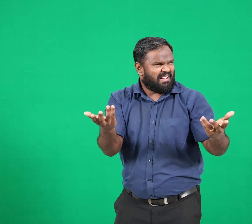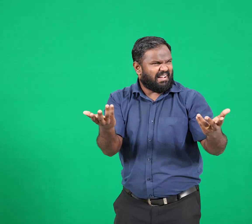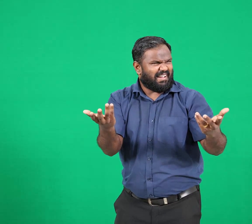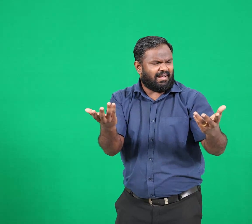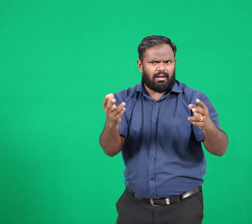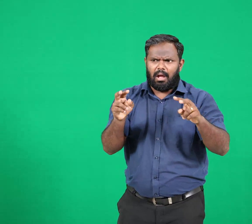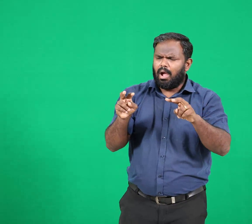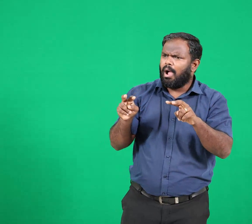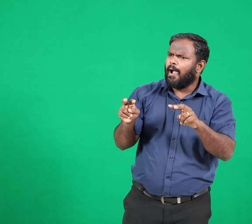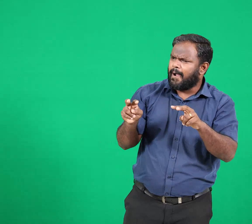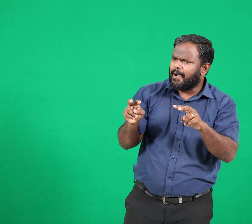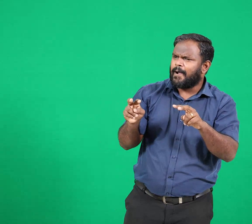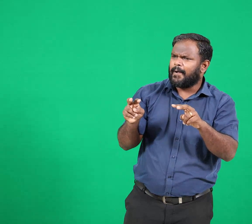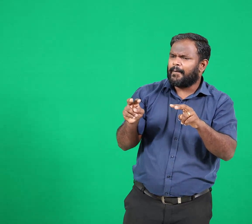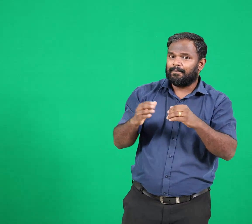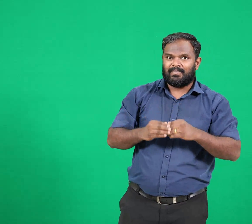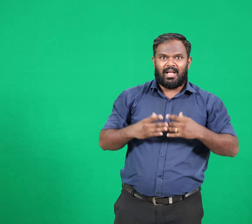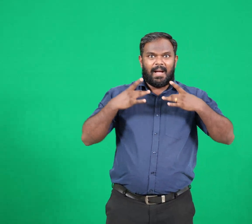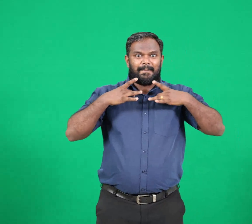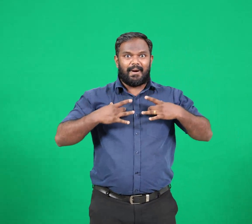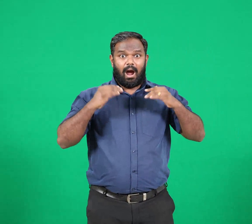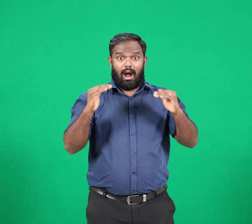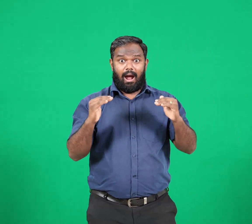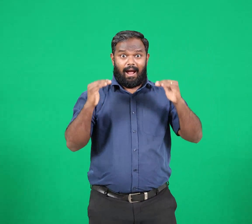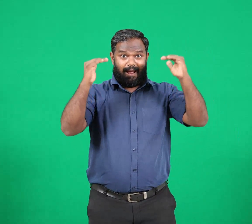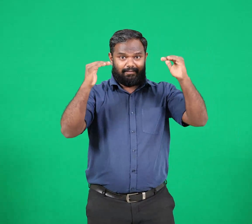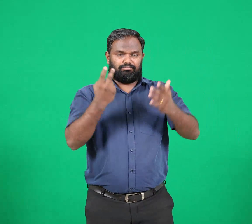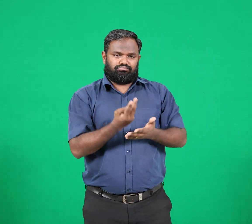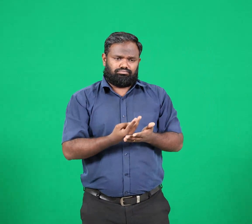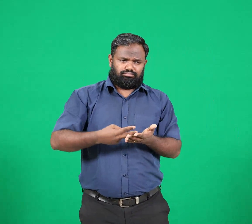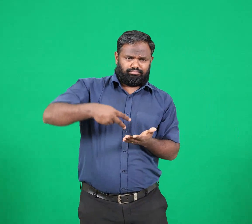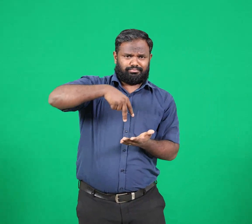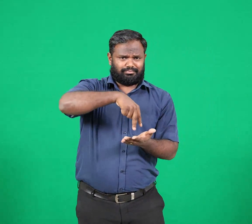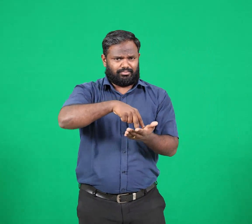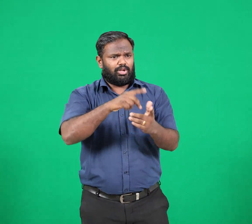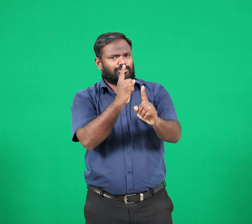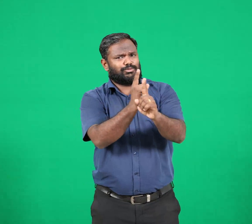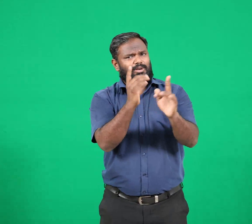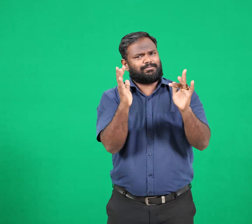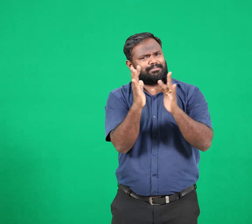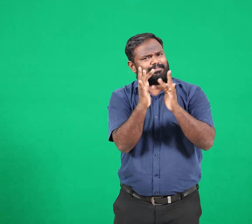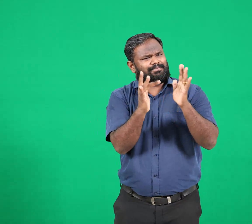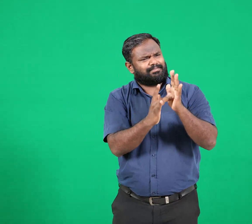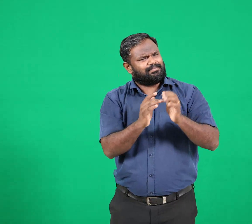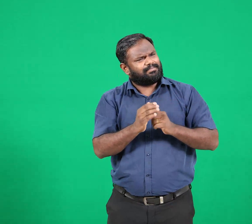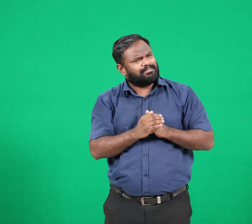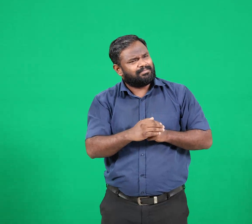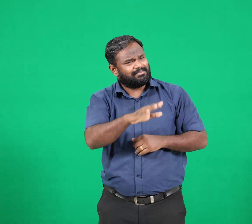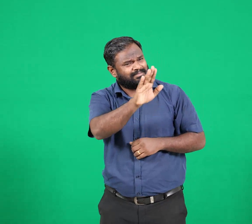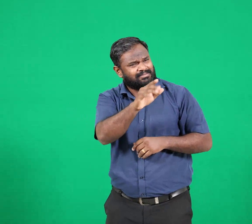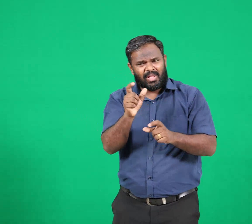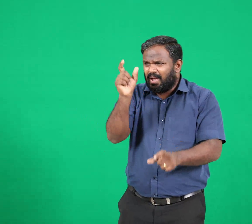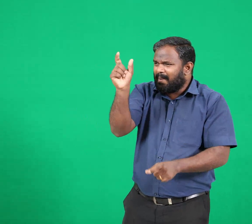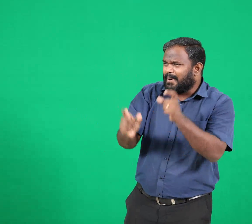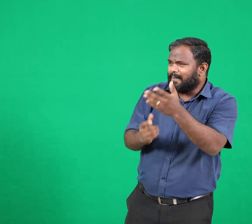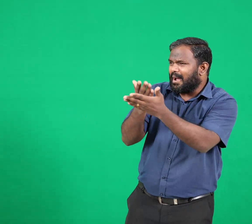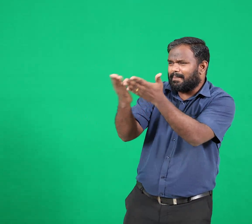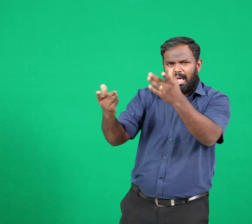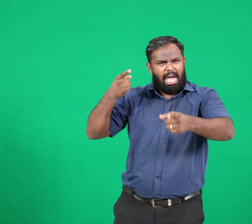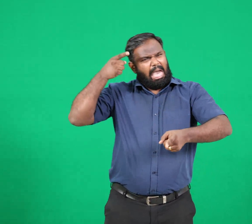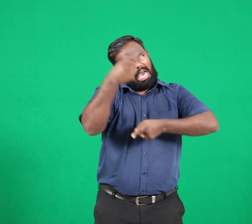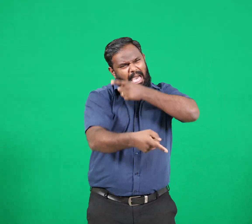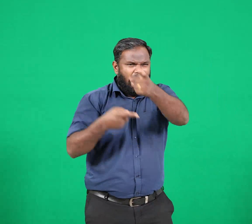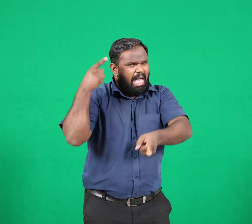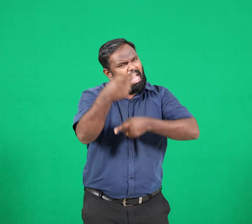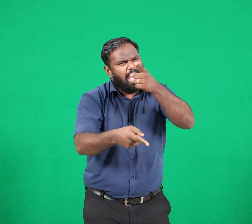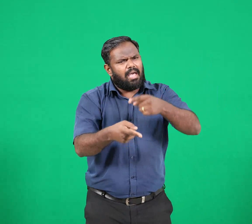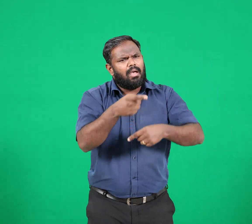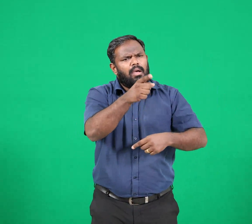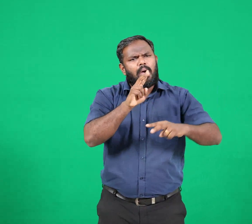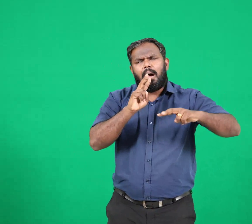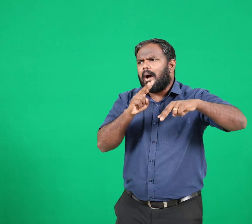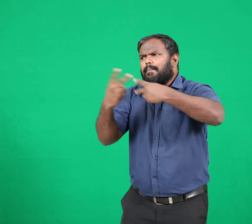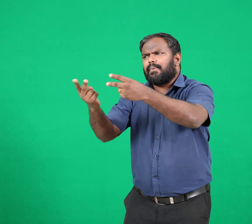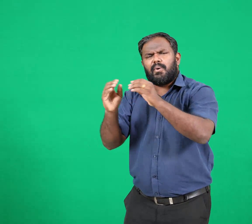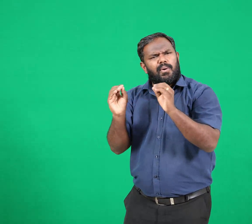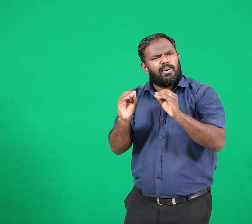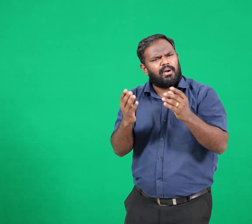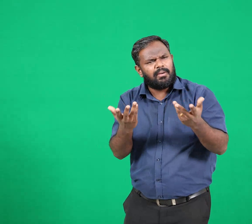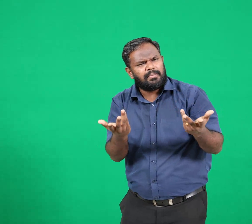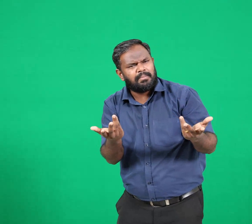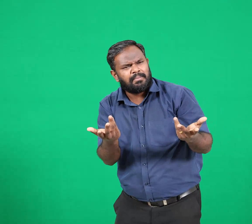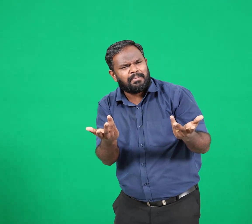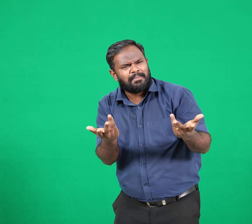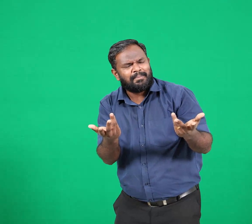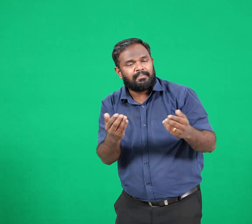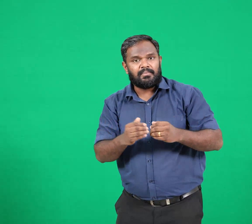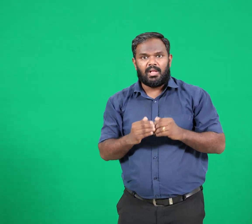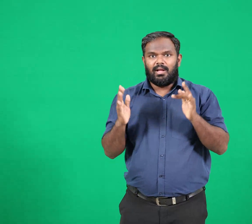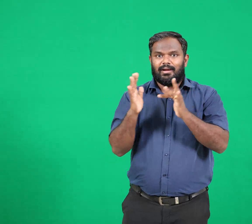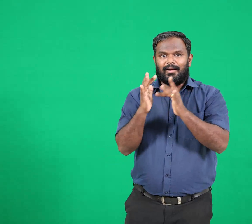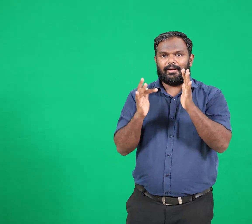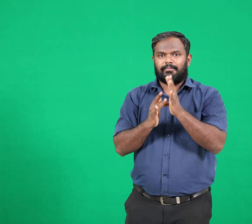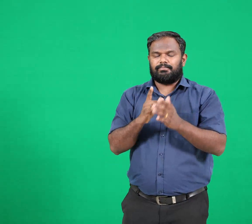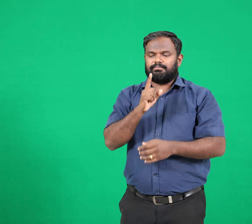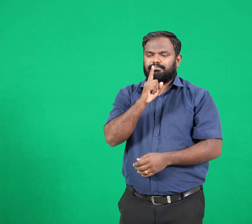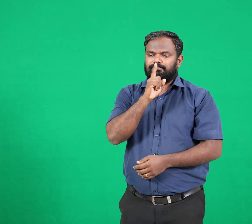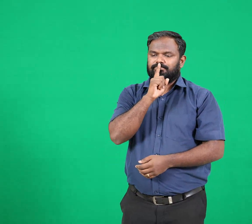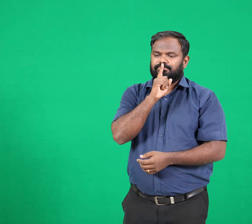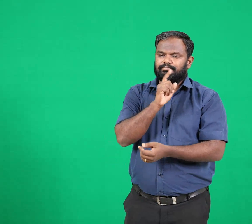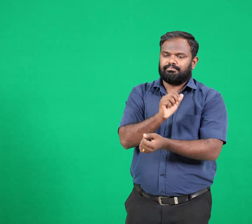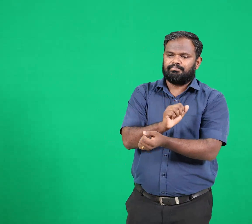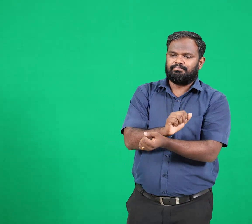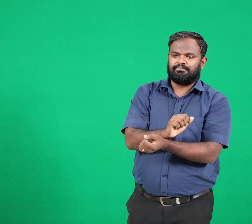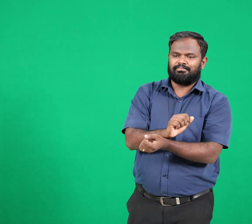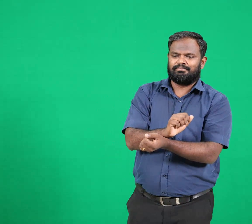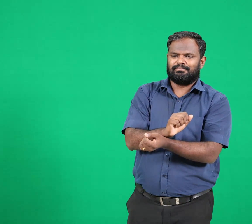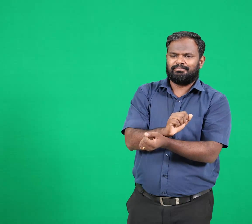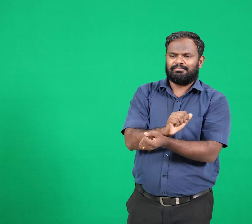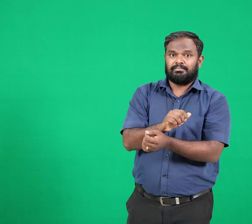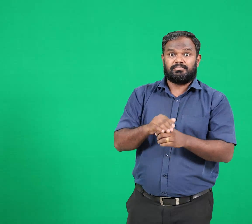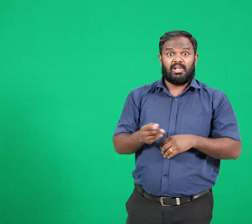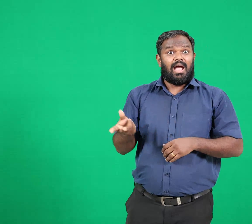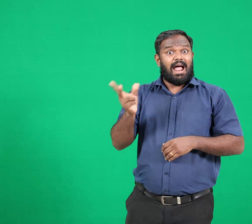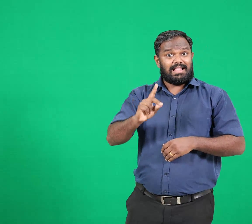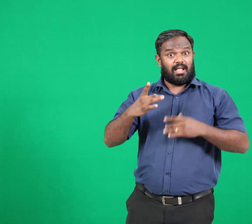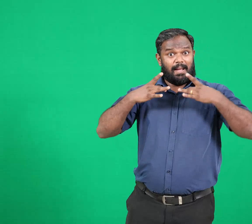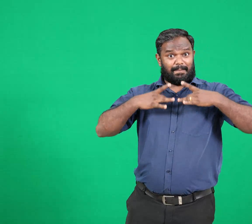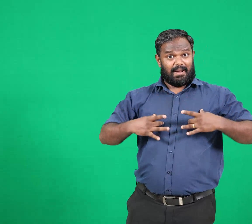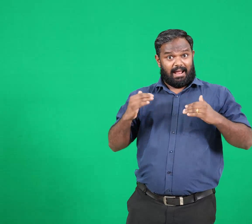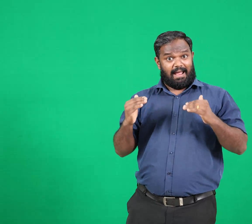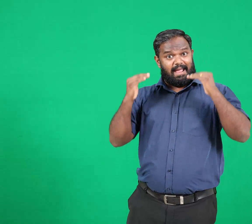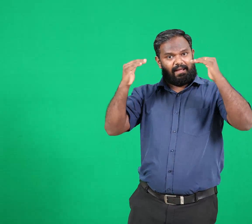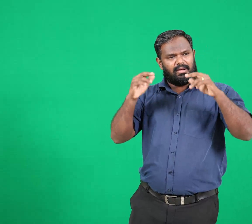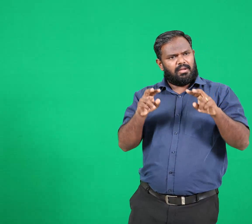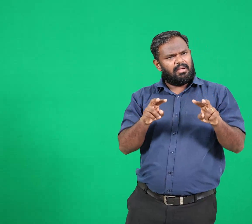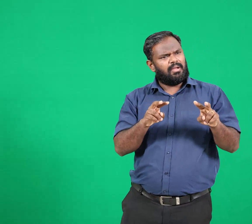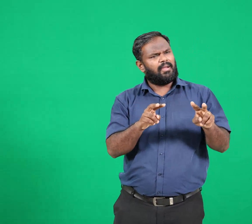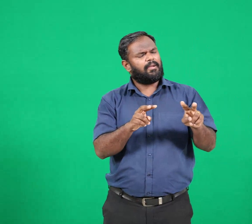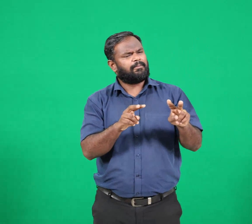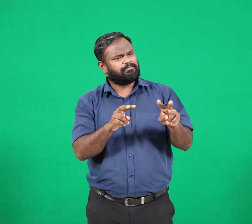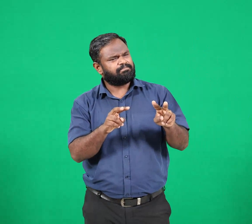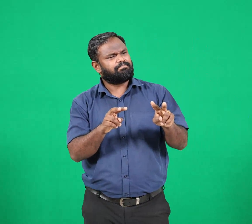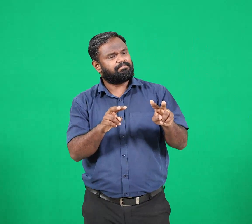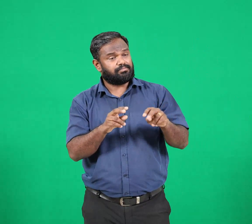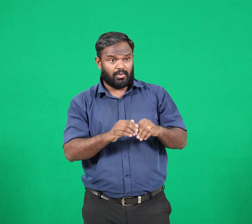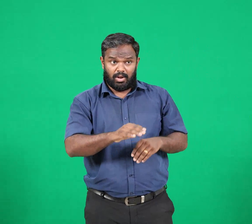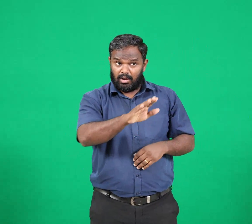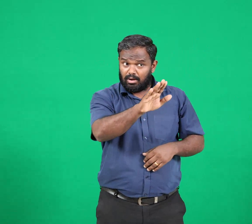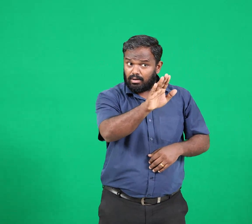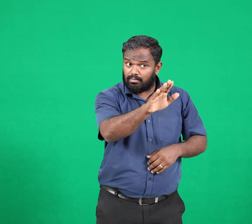What are these men testifying against You?" But Jesus remained silent.